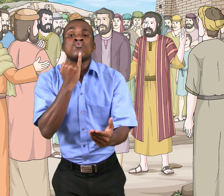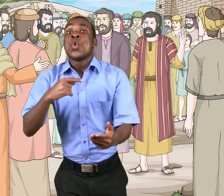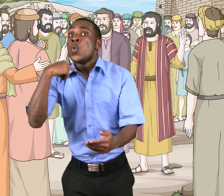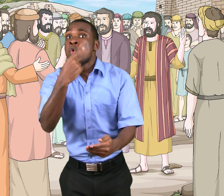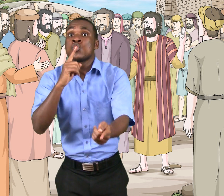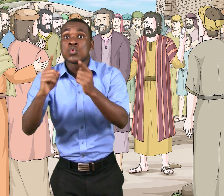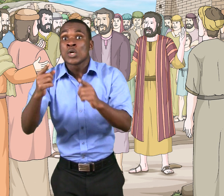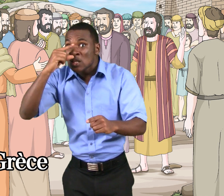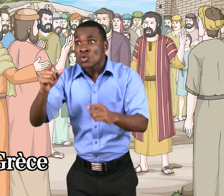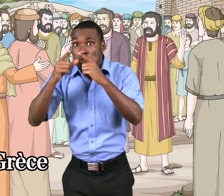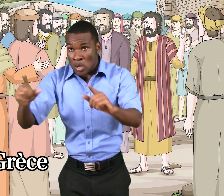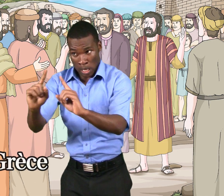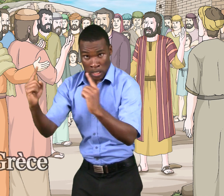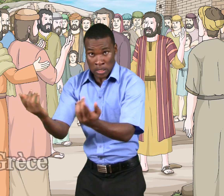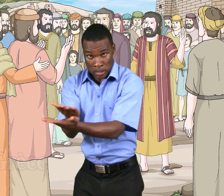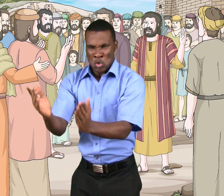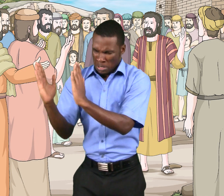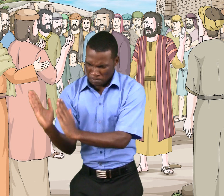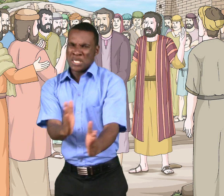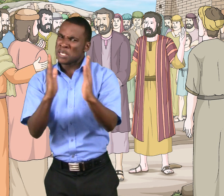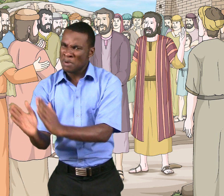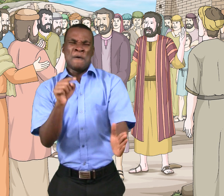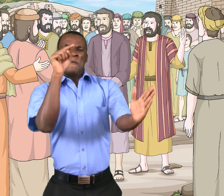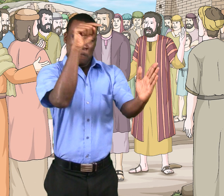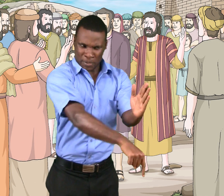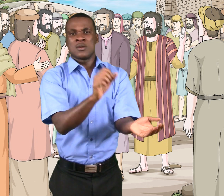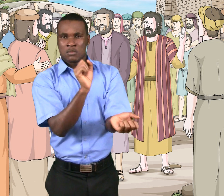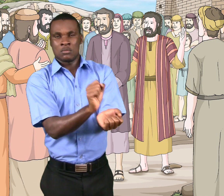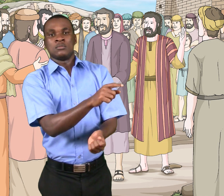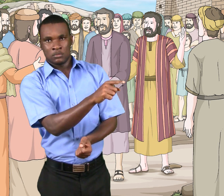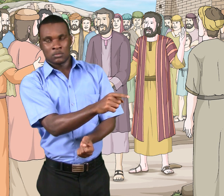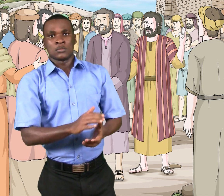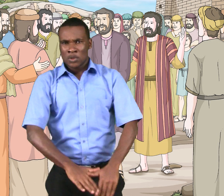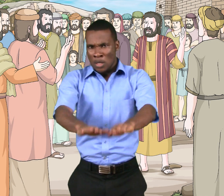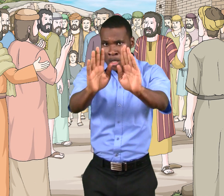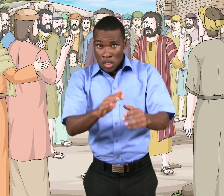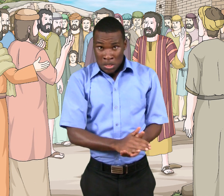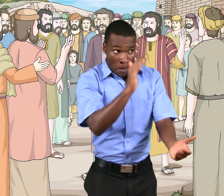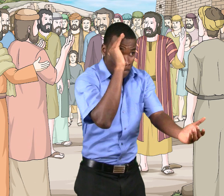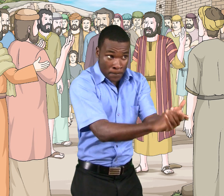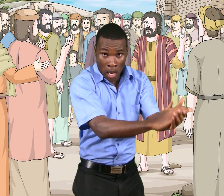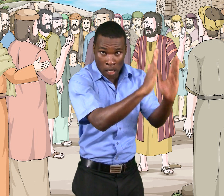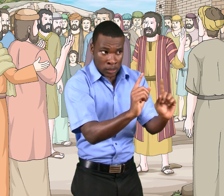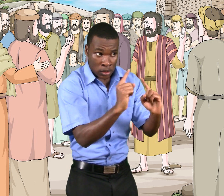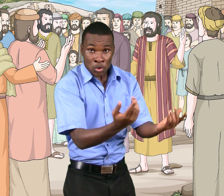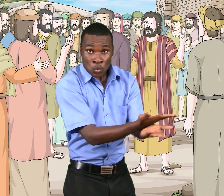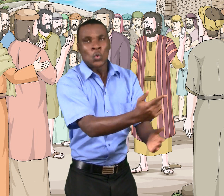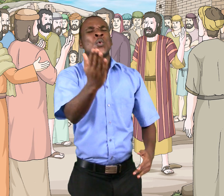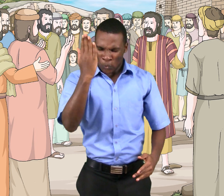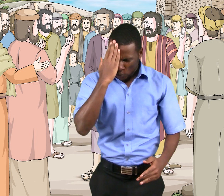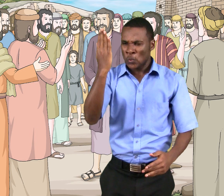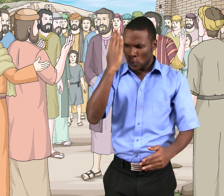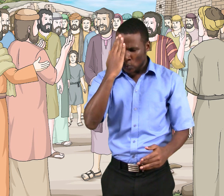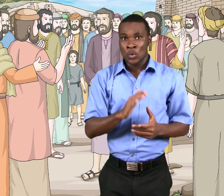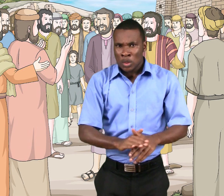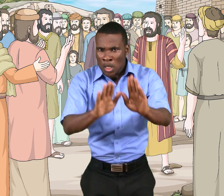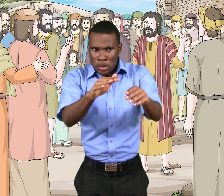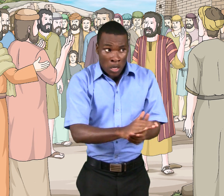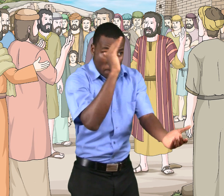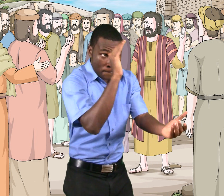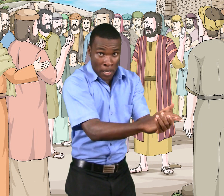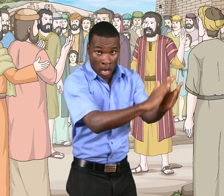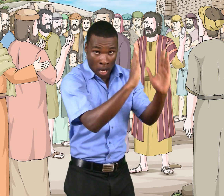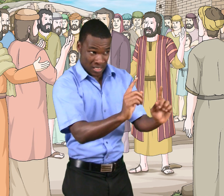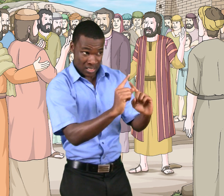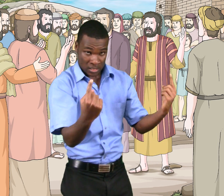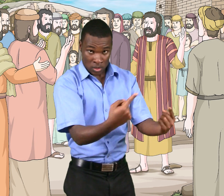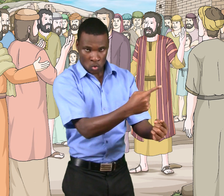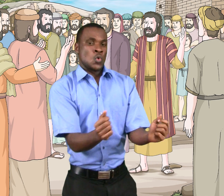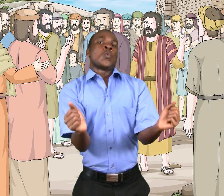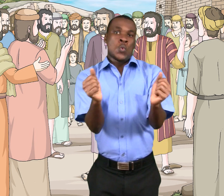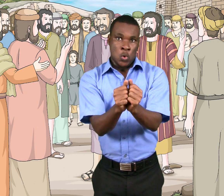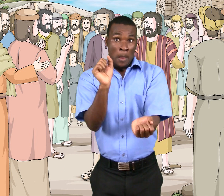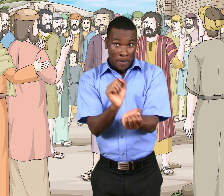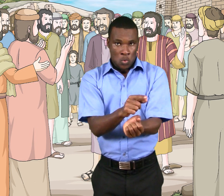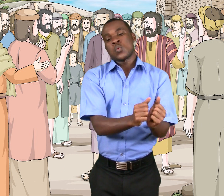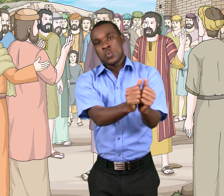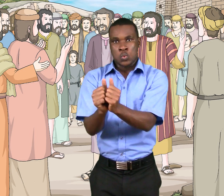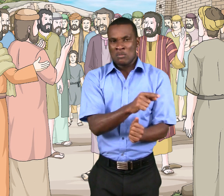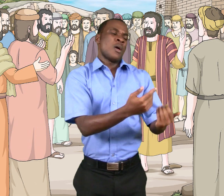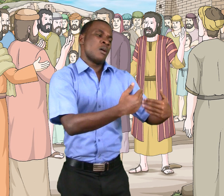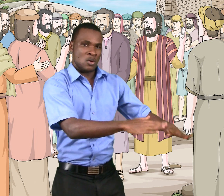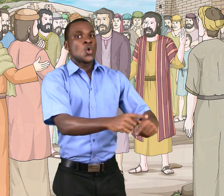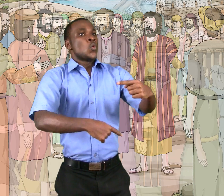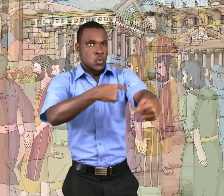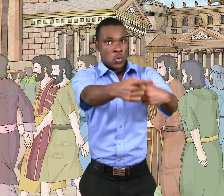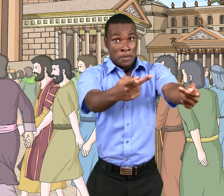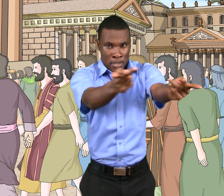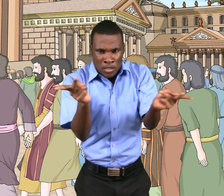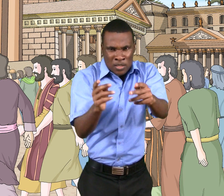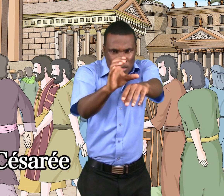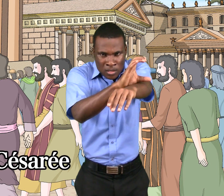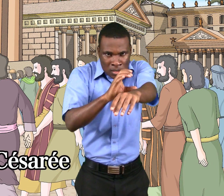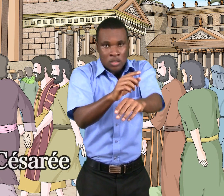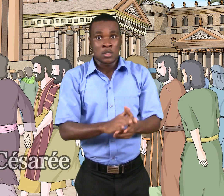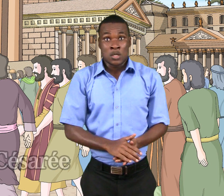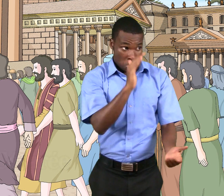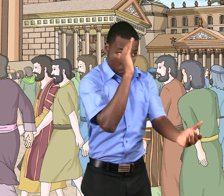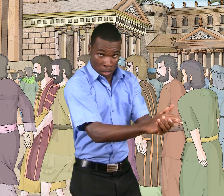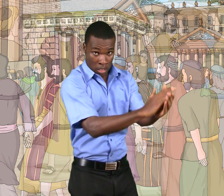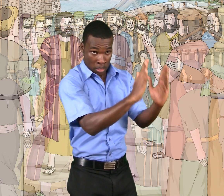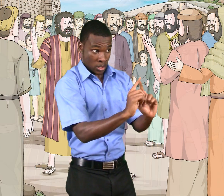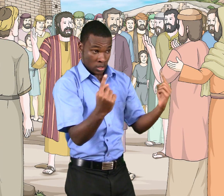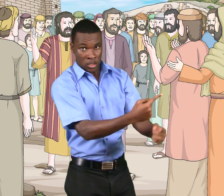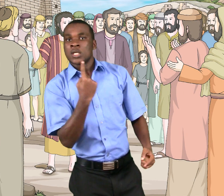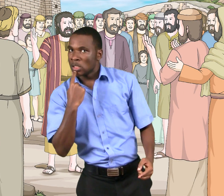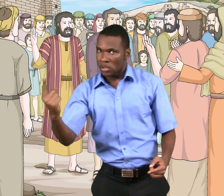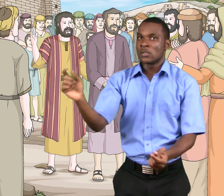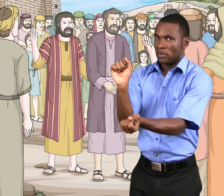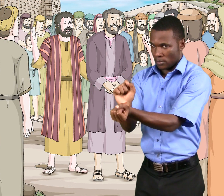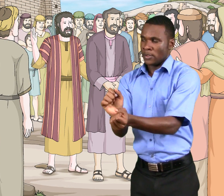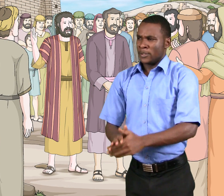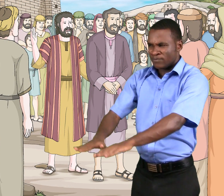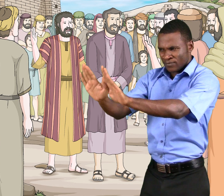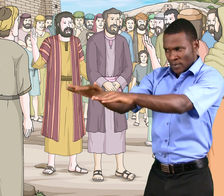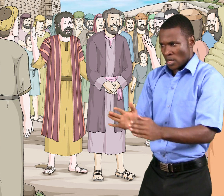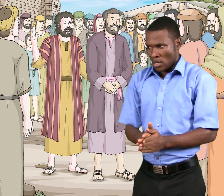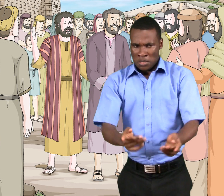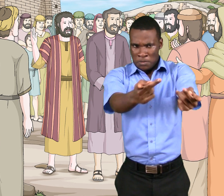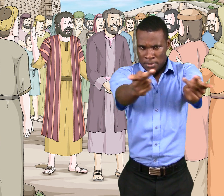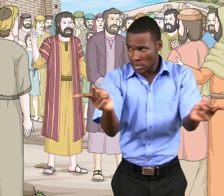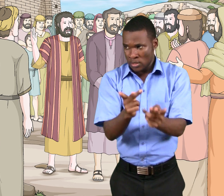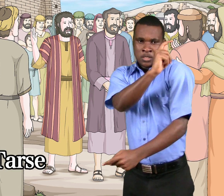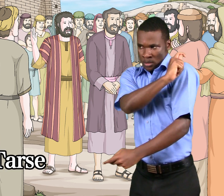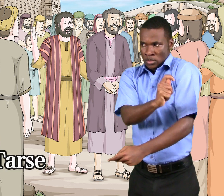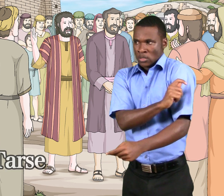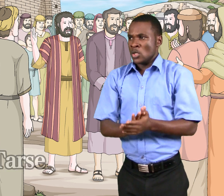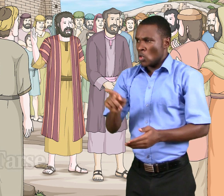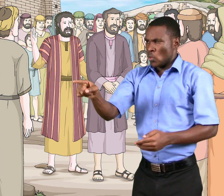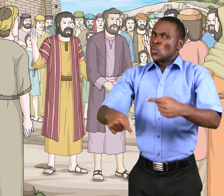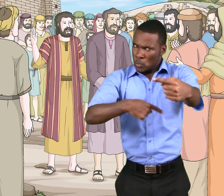When the brothers learned of this, they took him down to Caesarea and sent him off to Tarsus.